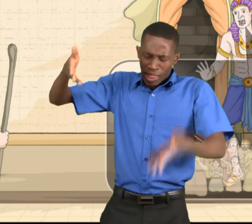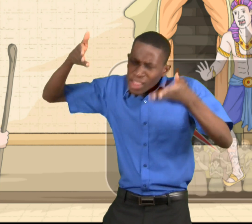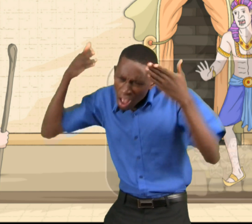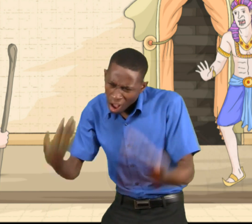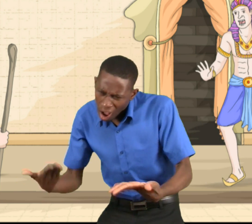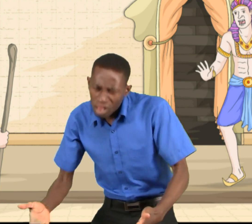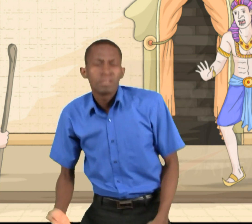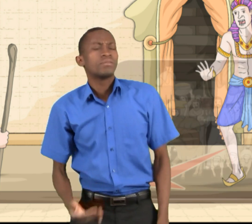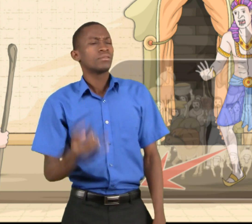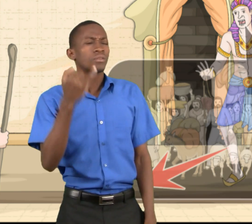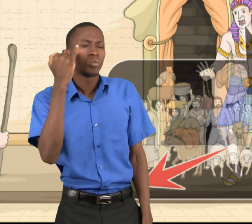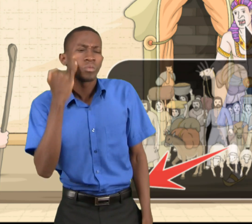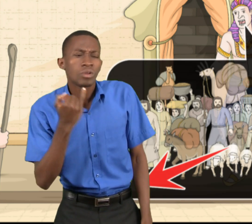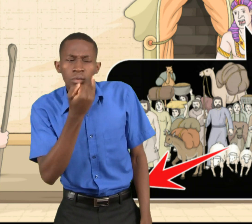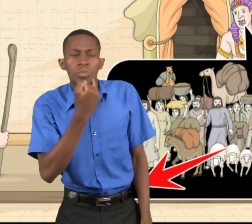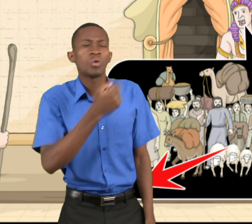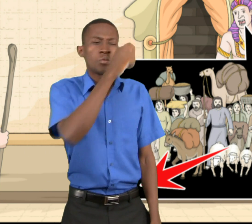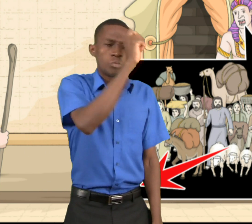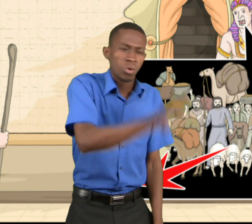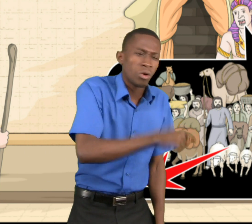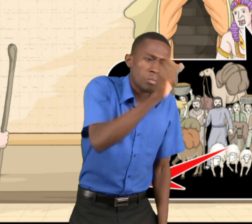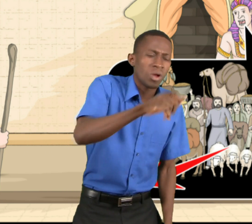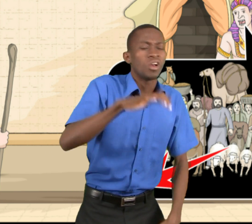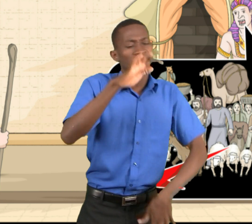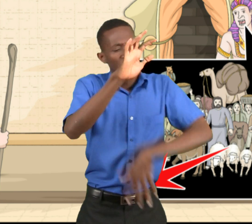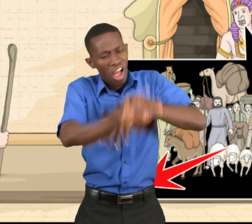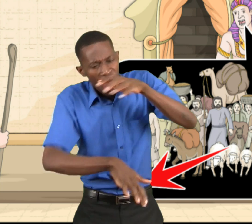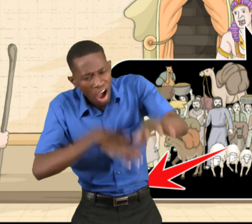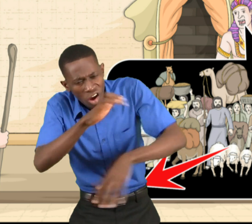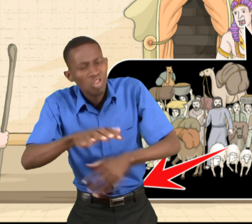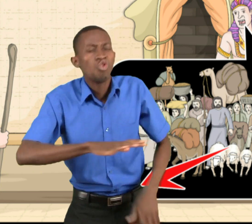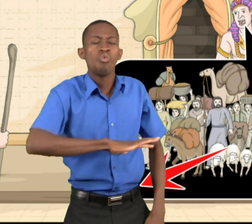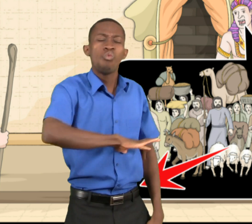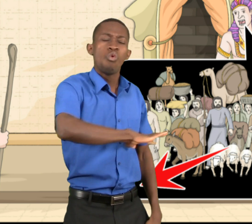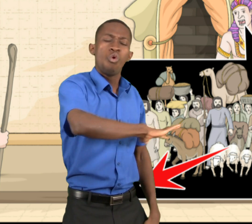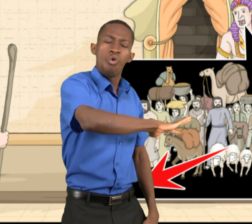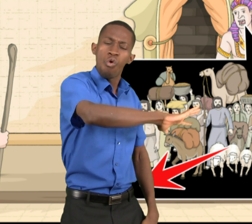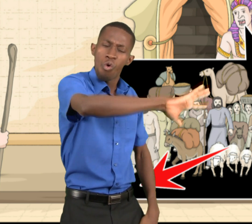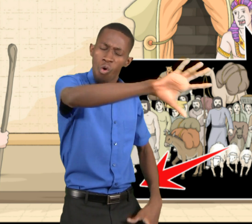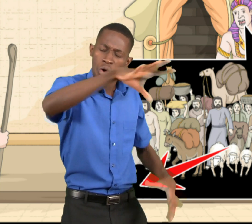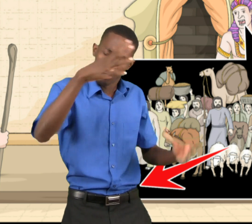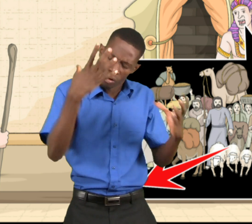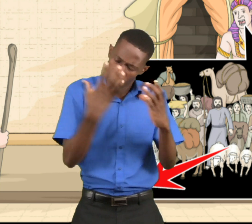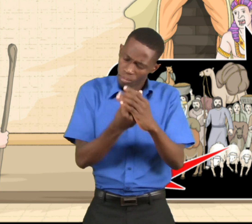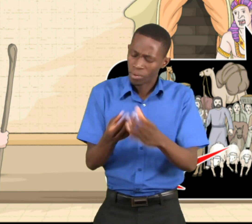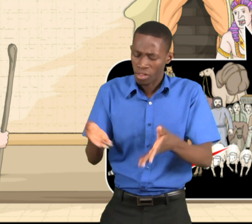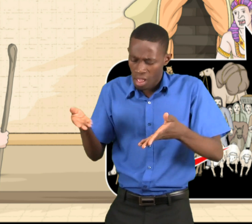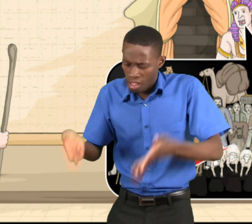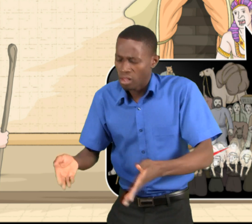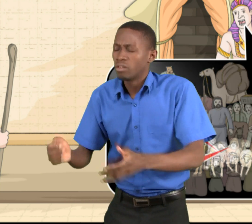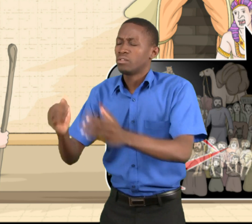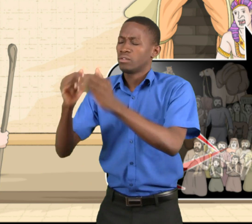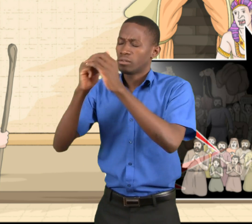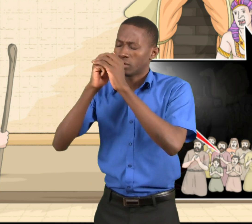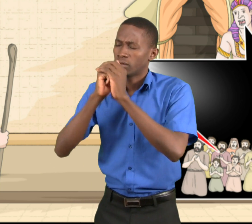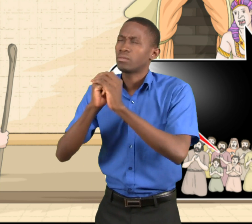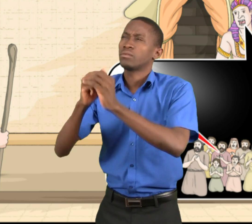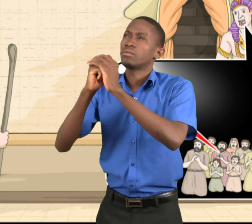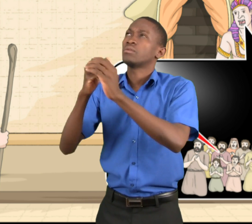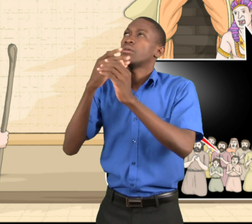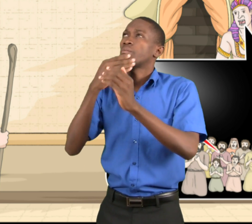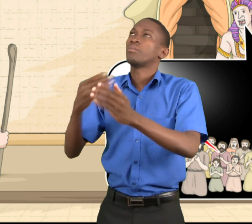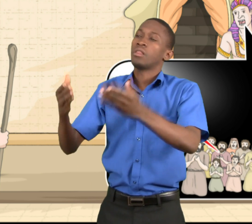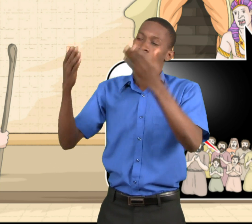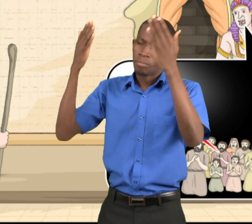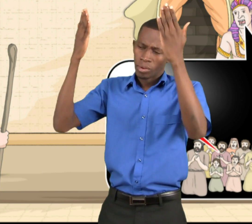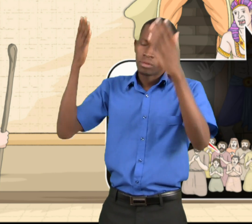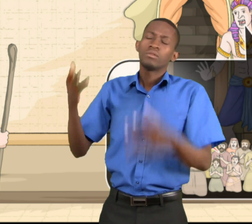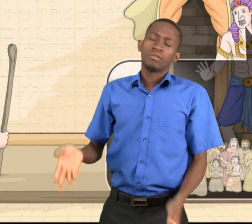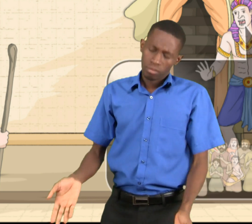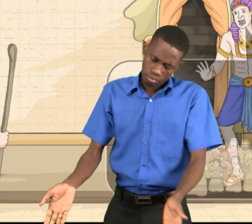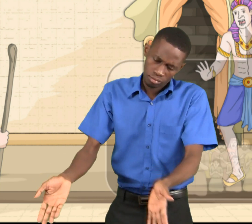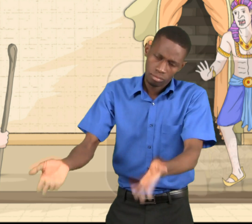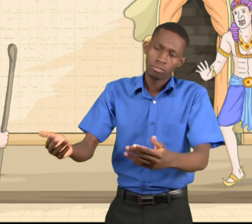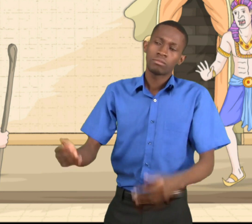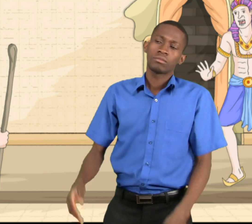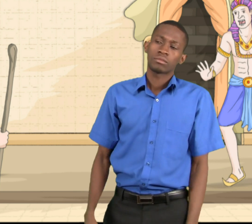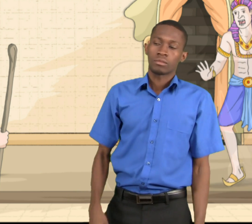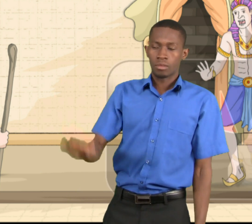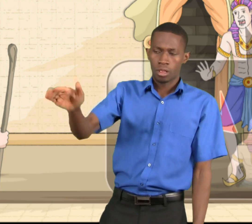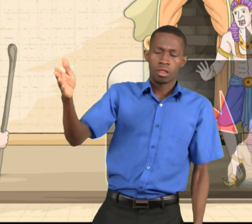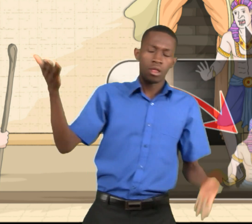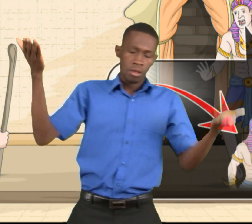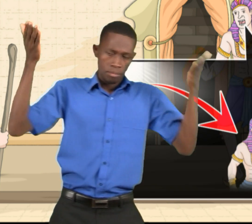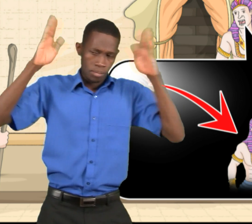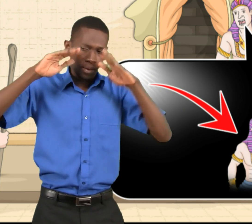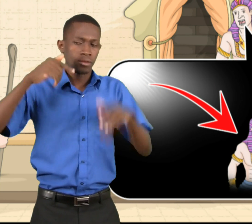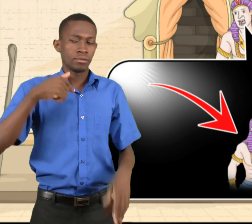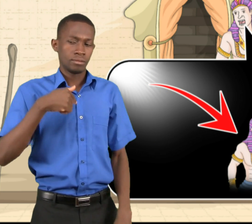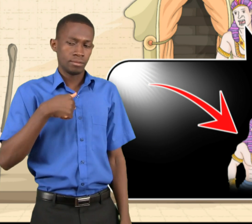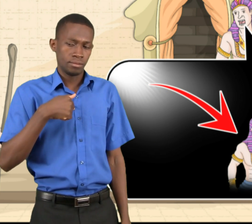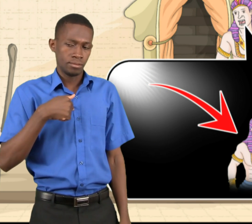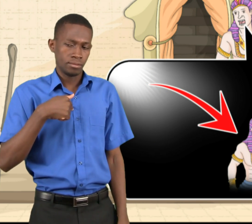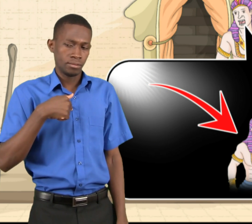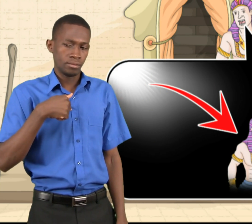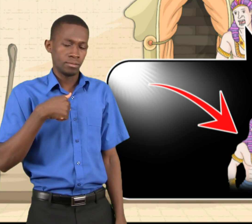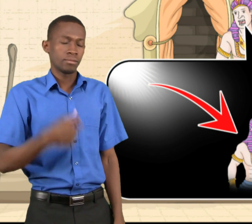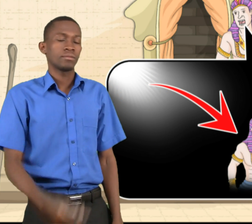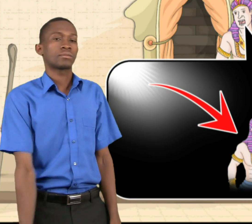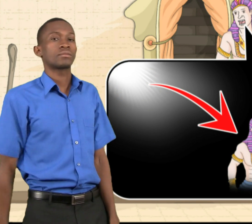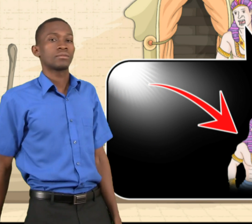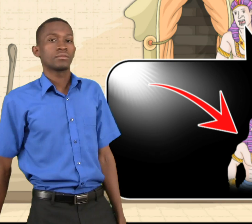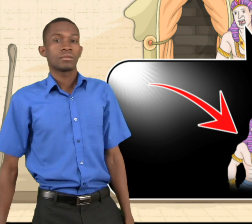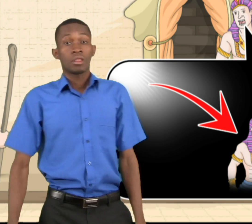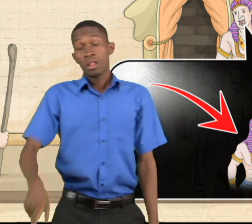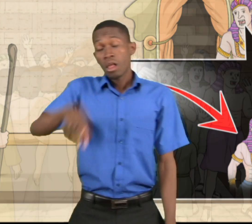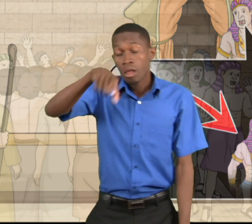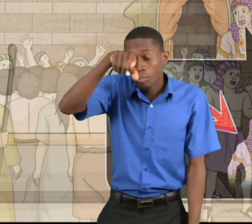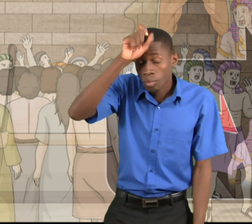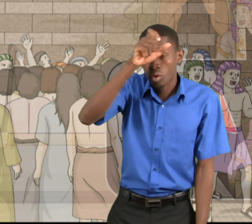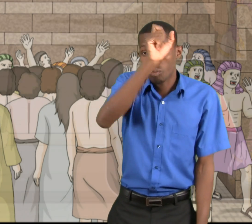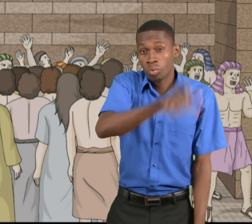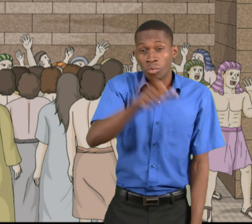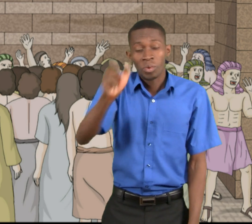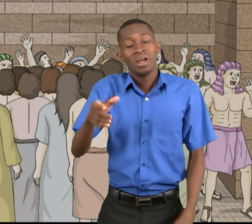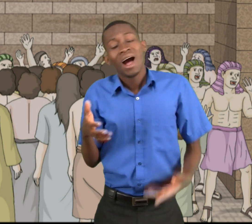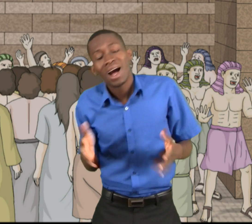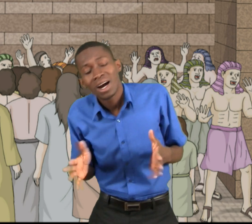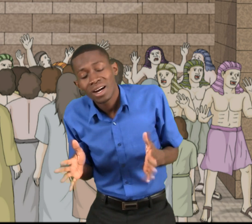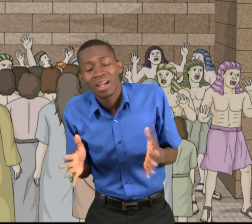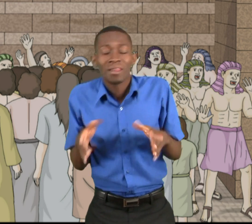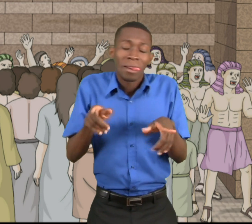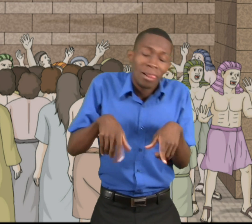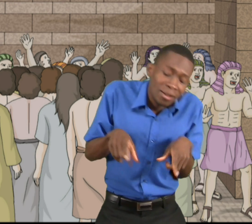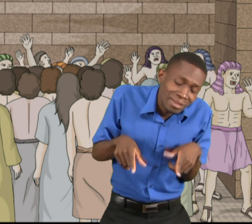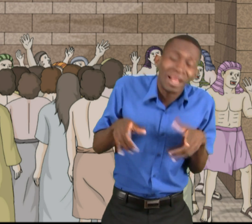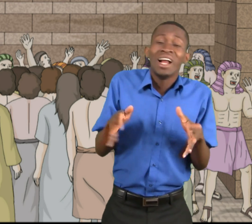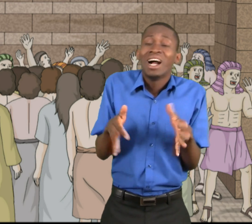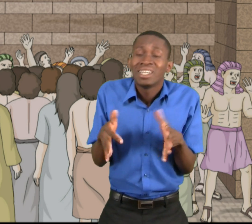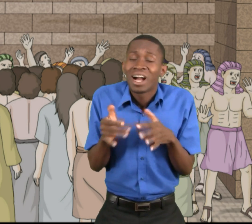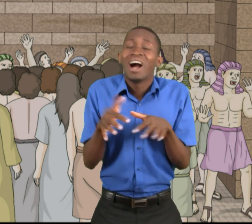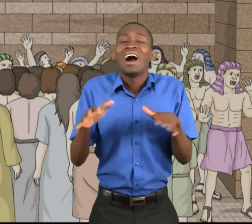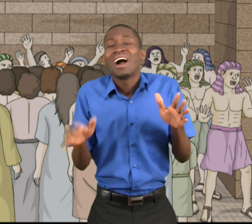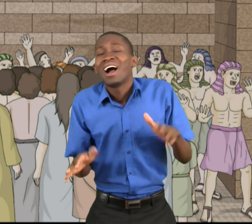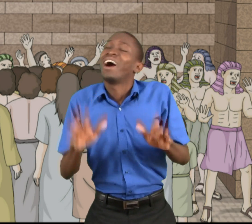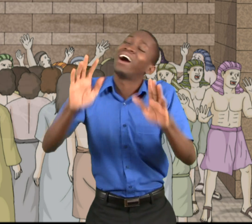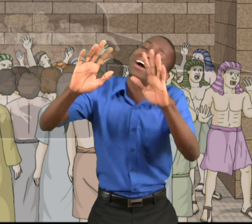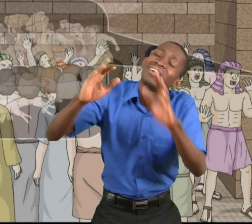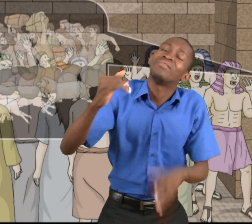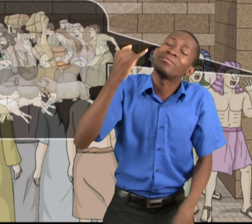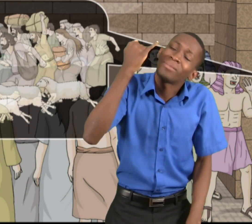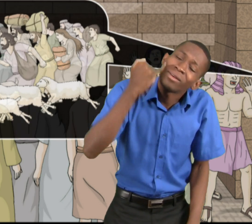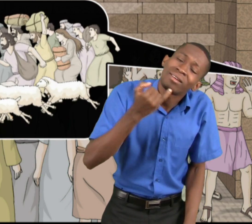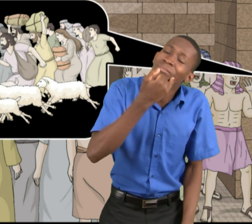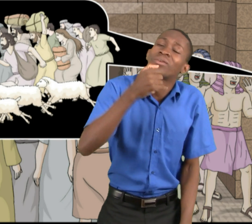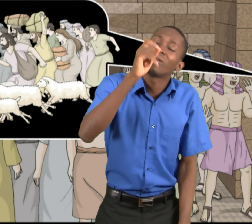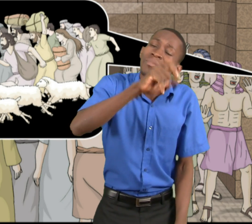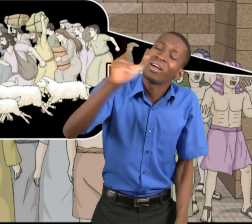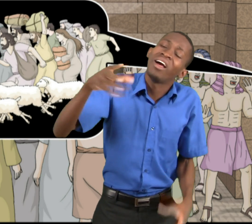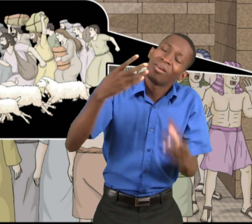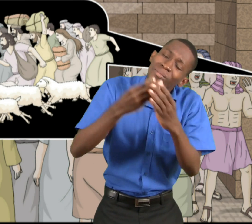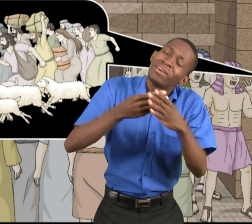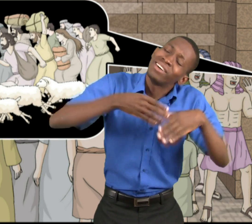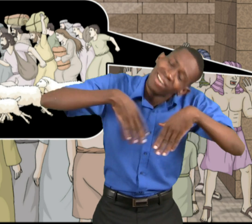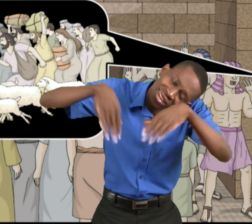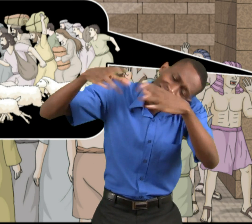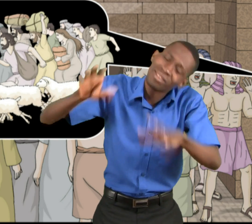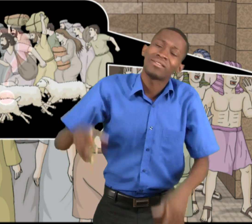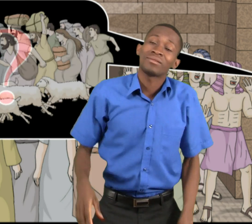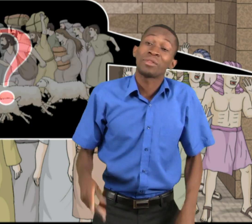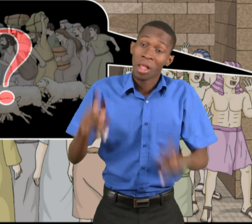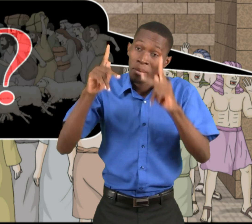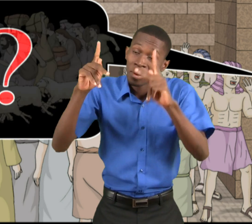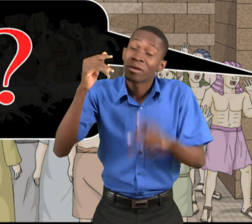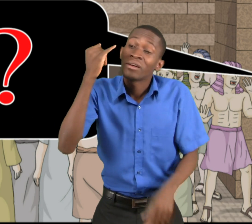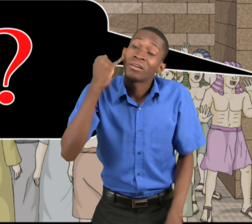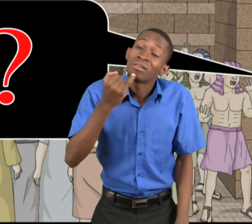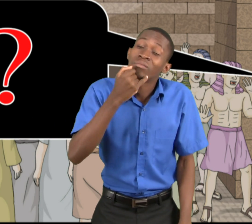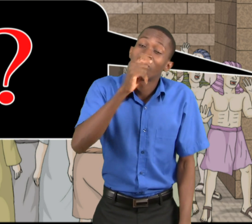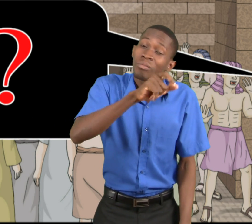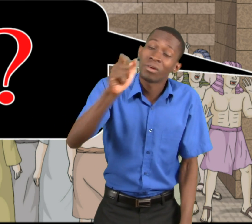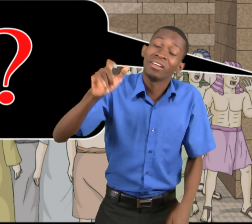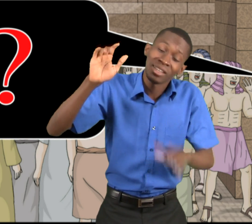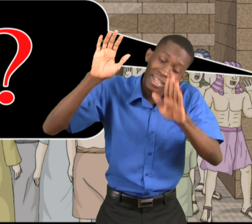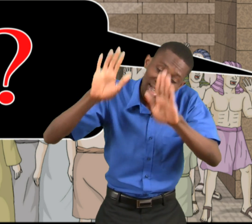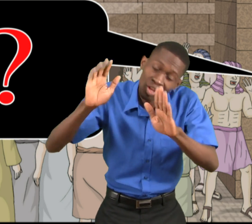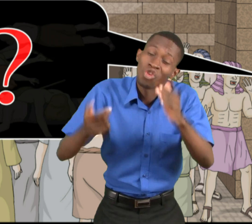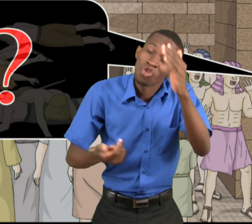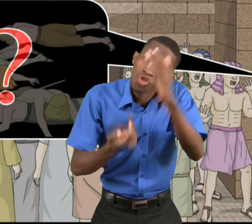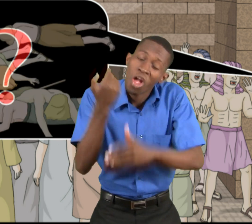Take your flocks and herds as well, just as you have said, and depart! And bless me also.” And in order to send them out of the land quickly, the Egyptians urged the people on.